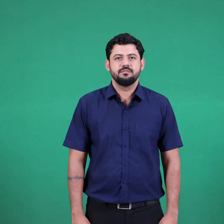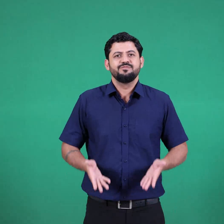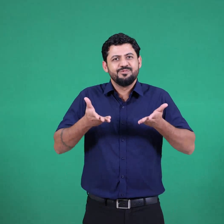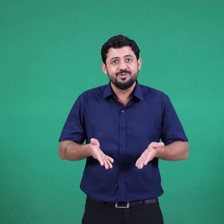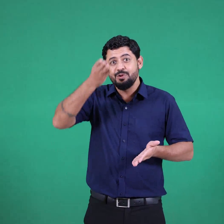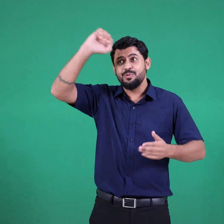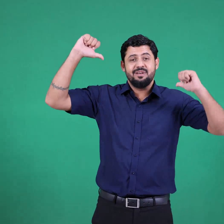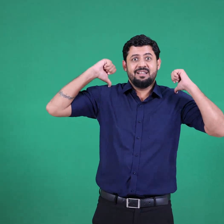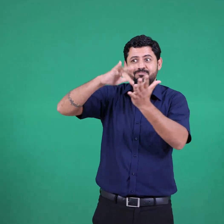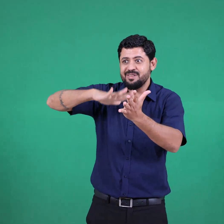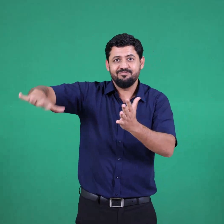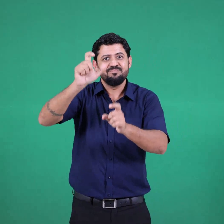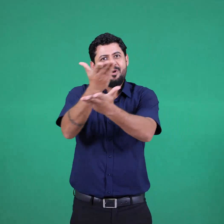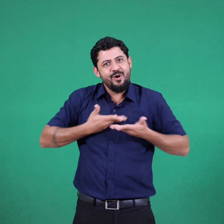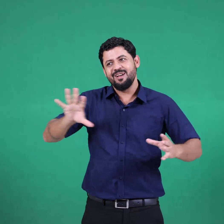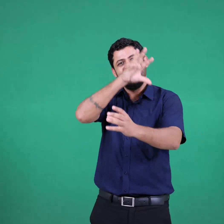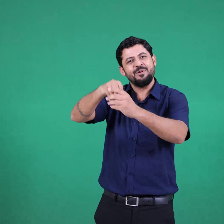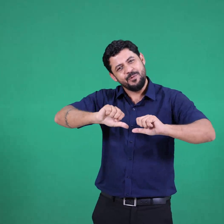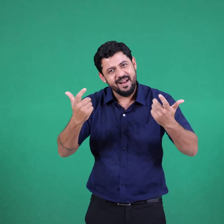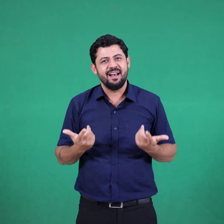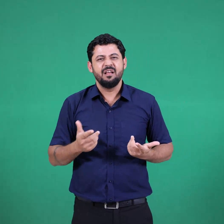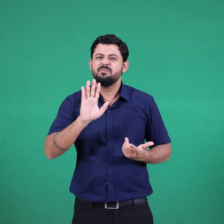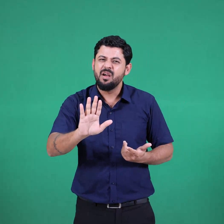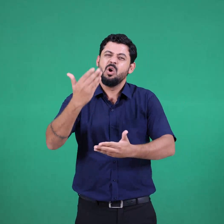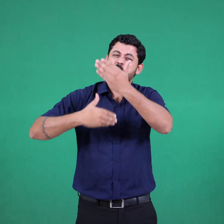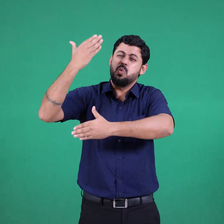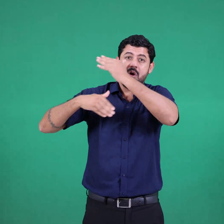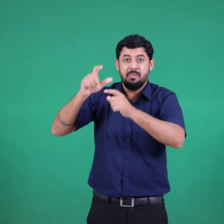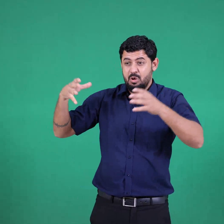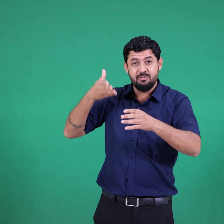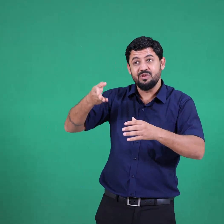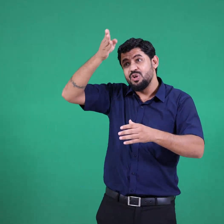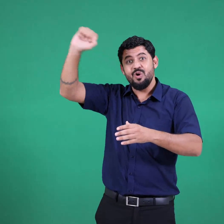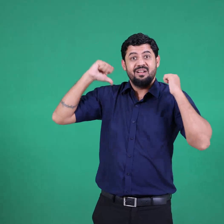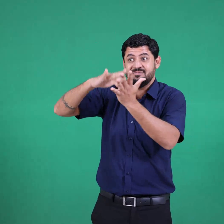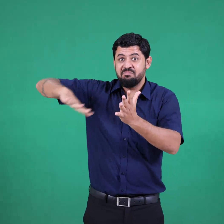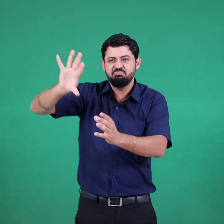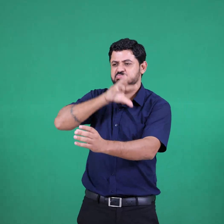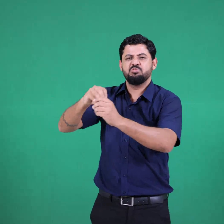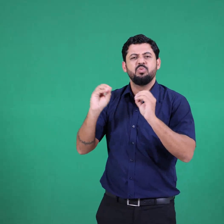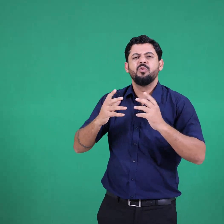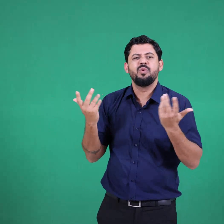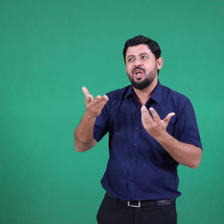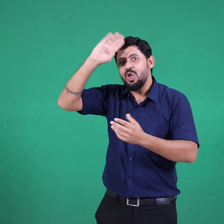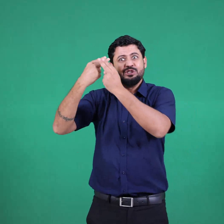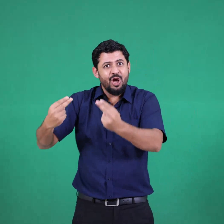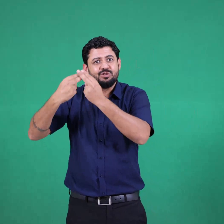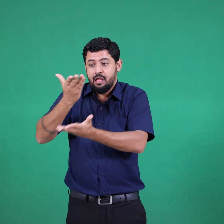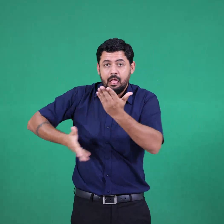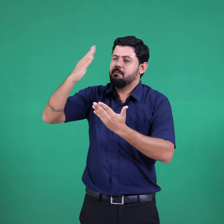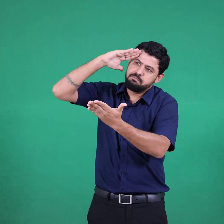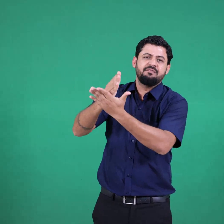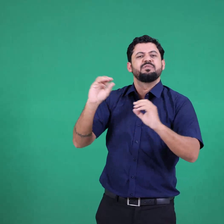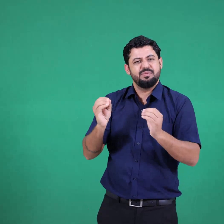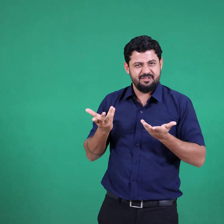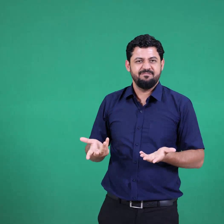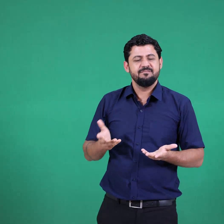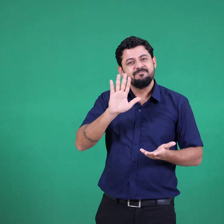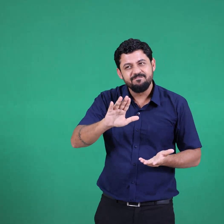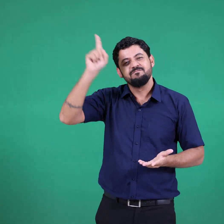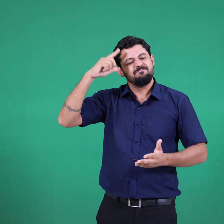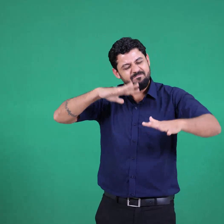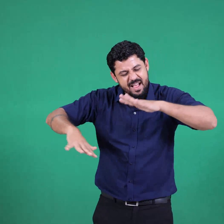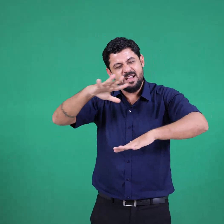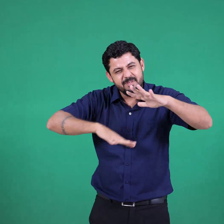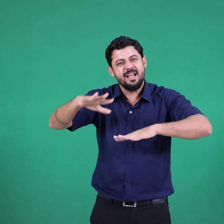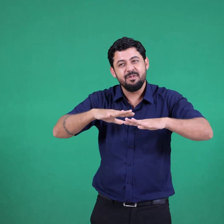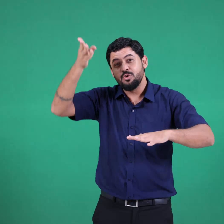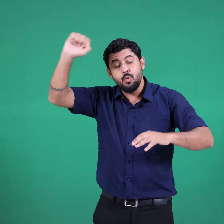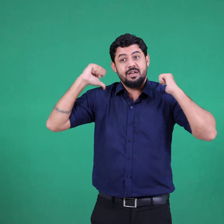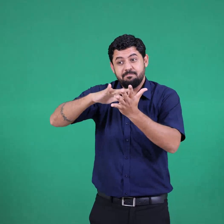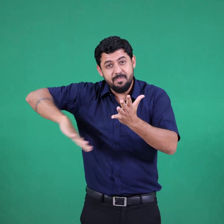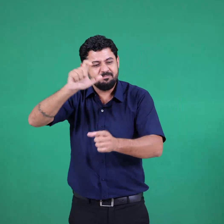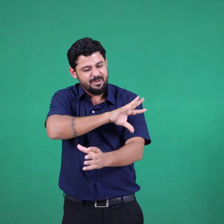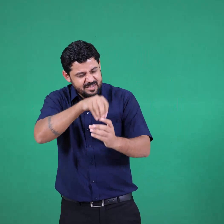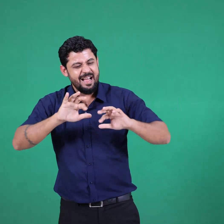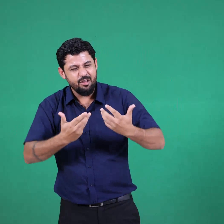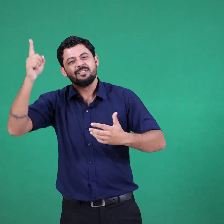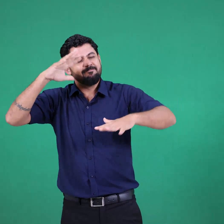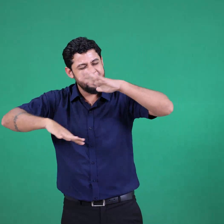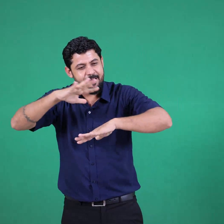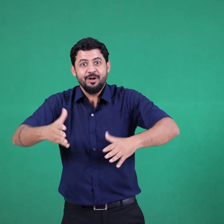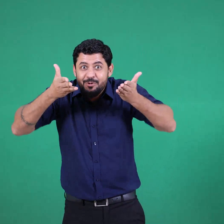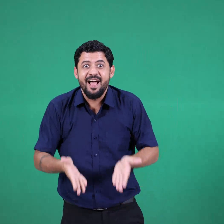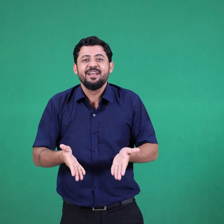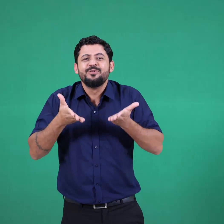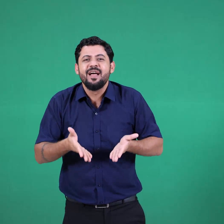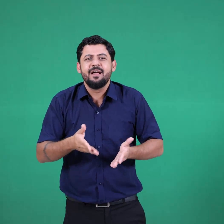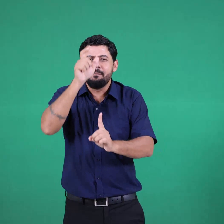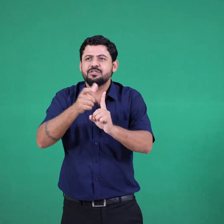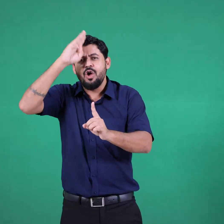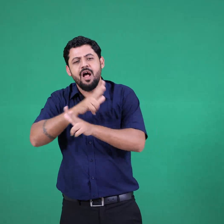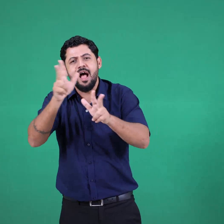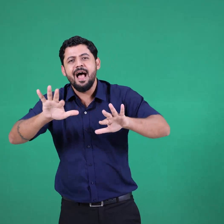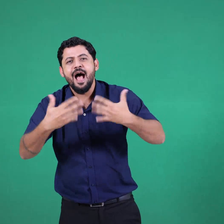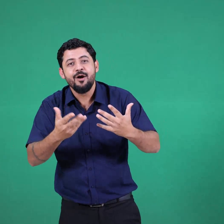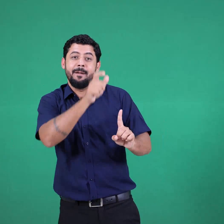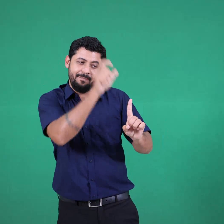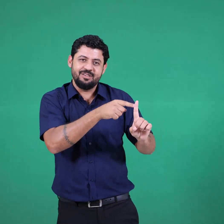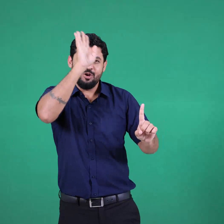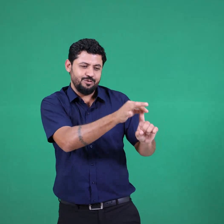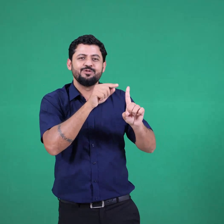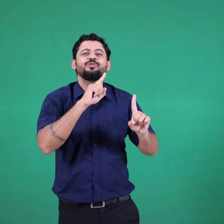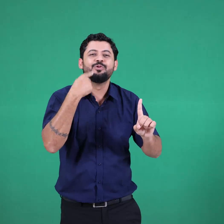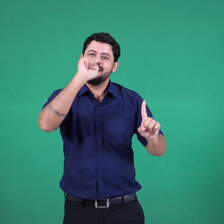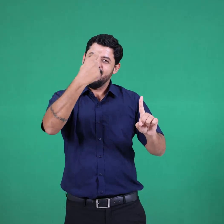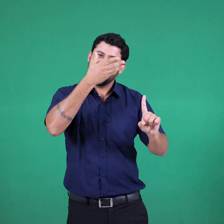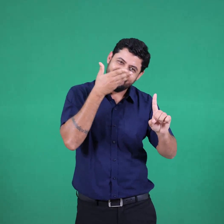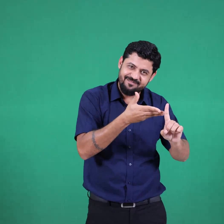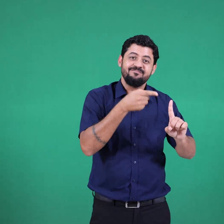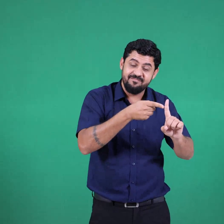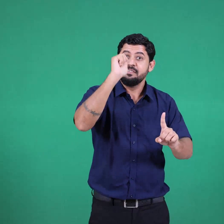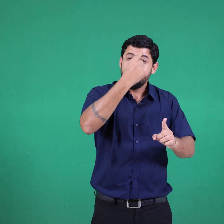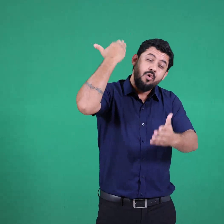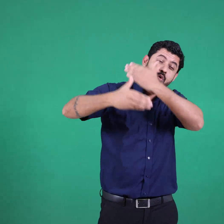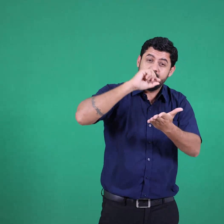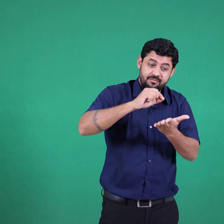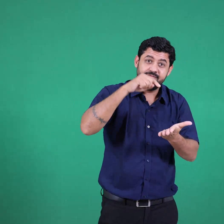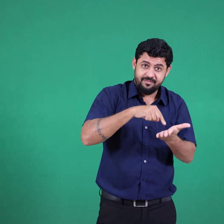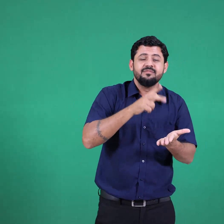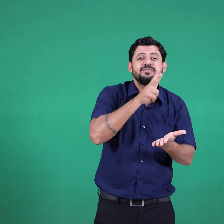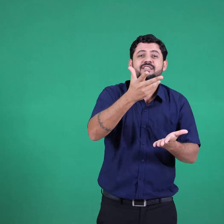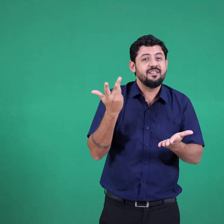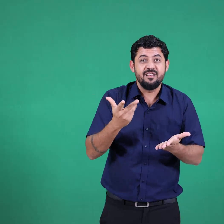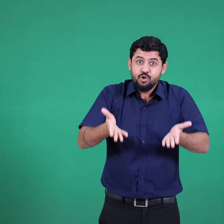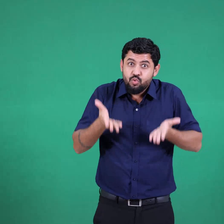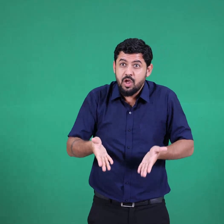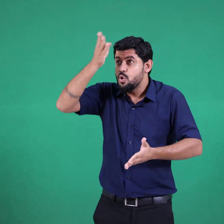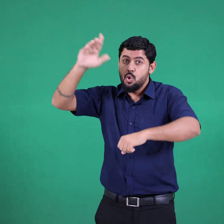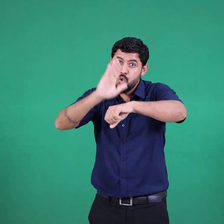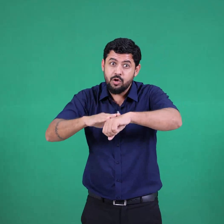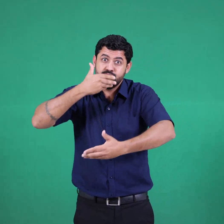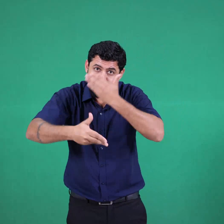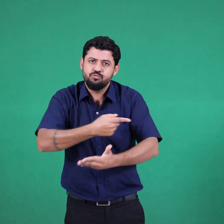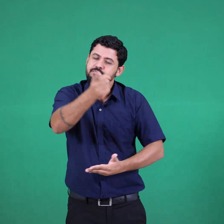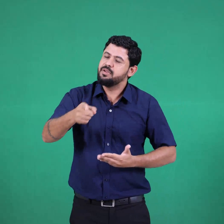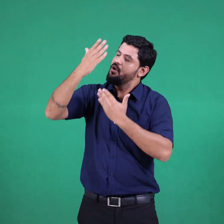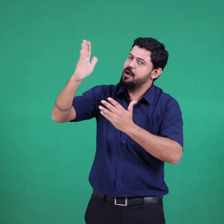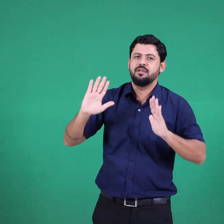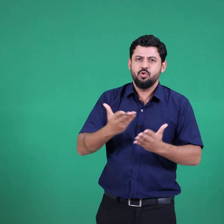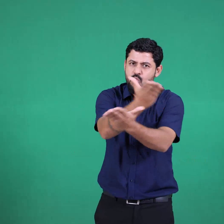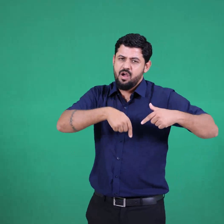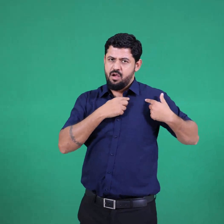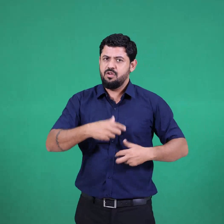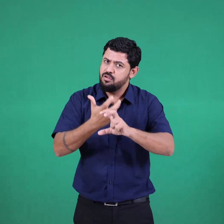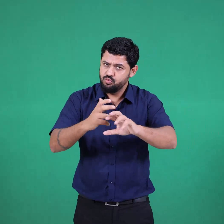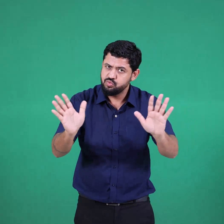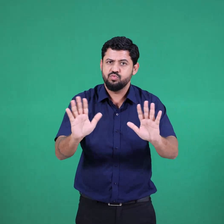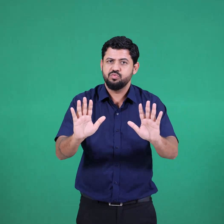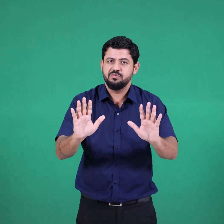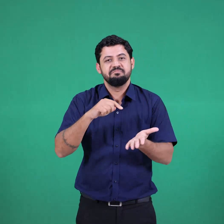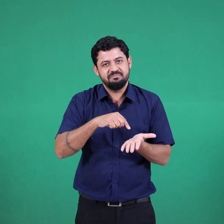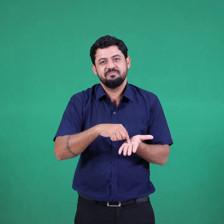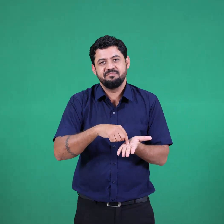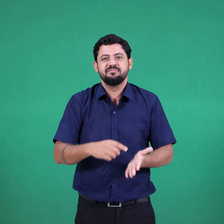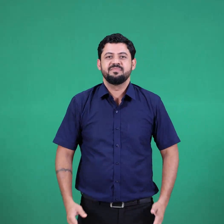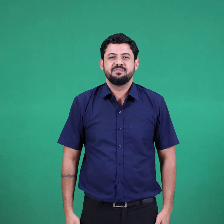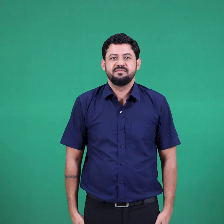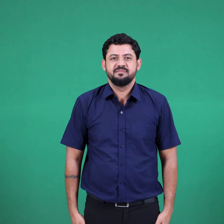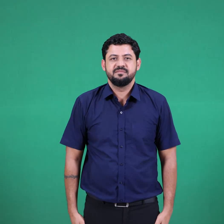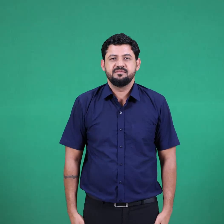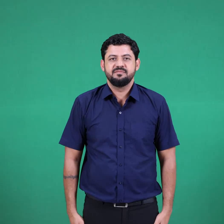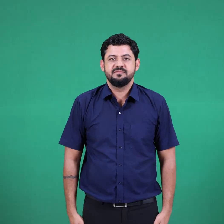Since, then, it remains for some to enter His rest, and since those who formerly heard the good news did not enter because of their disobedience, God again designated a certain day as " Today," when a long time later He spoke through David as was just stated: "Today, if you hear His voice, do not harden your hearts."